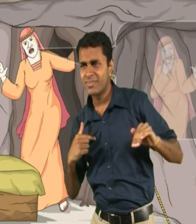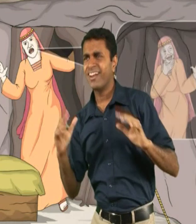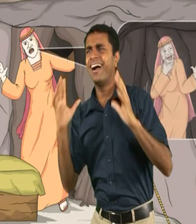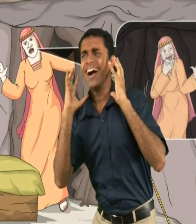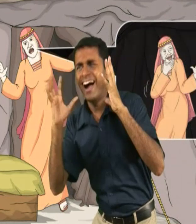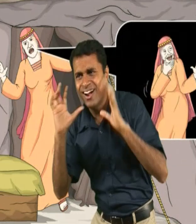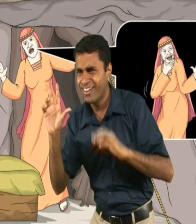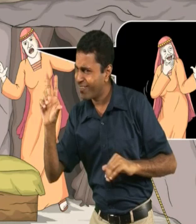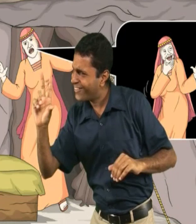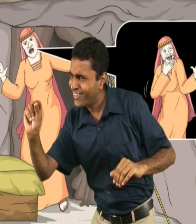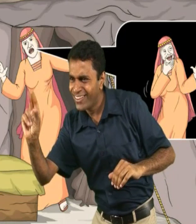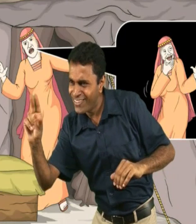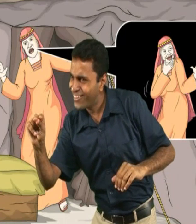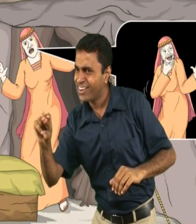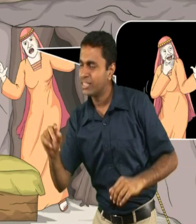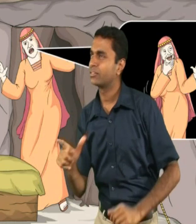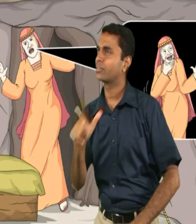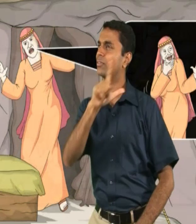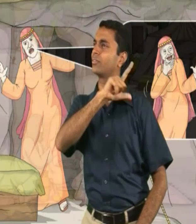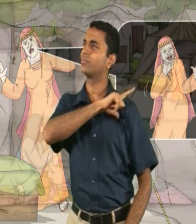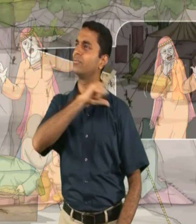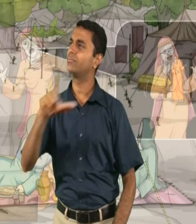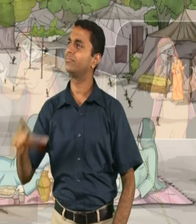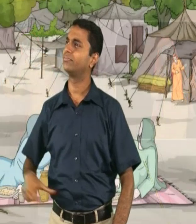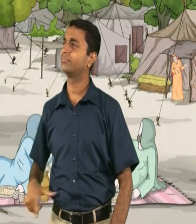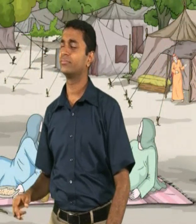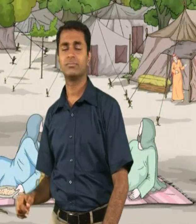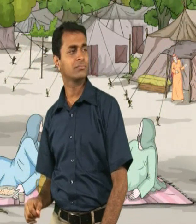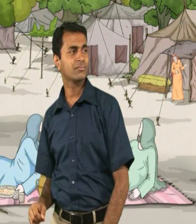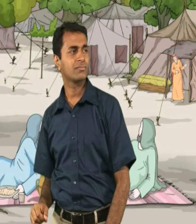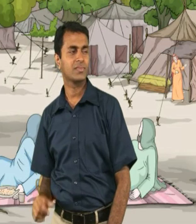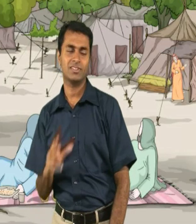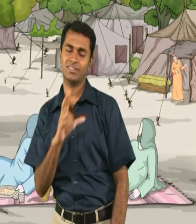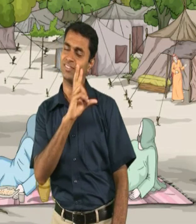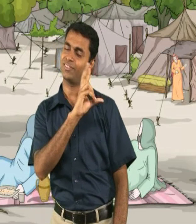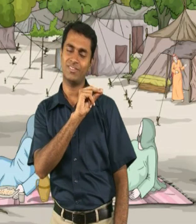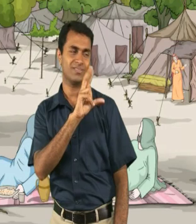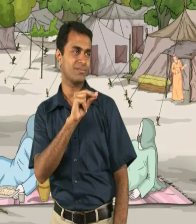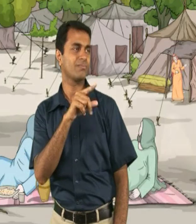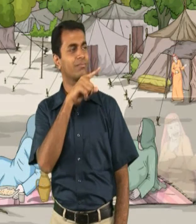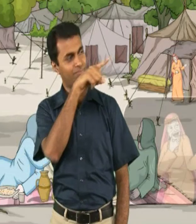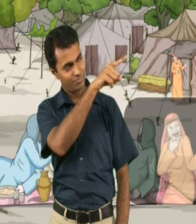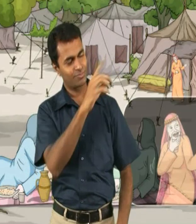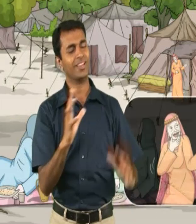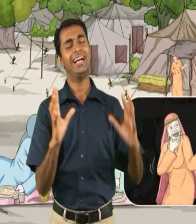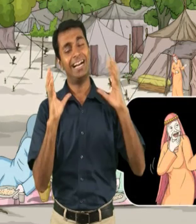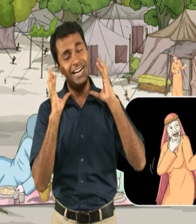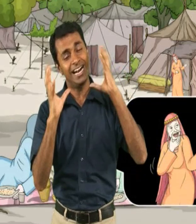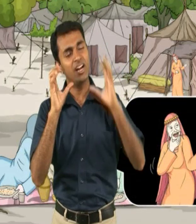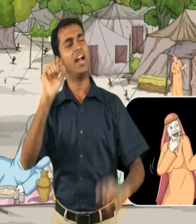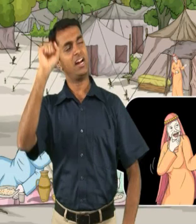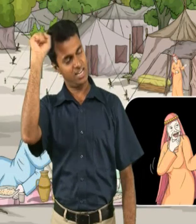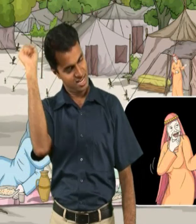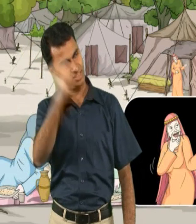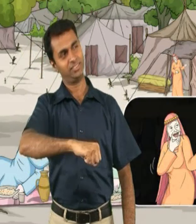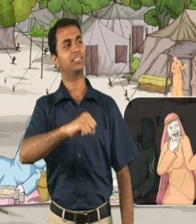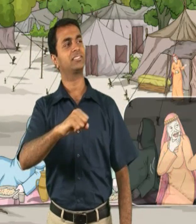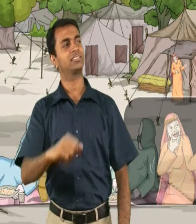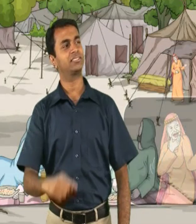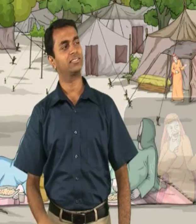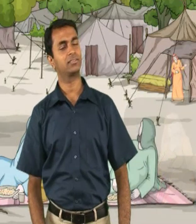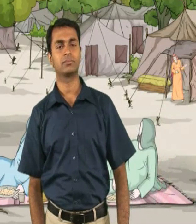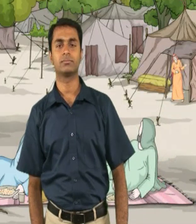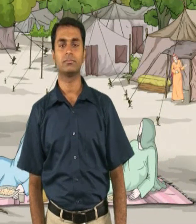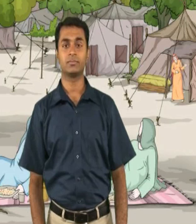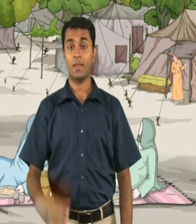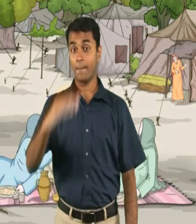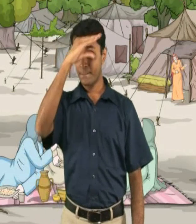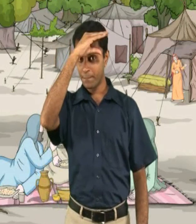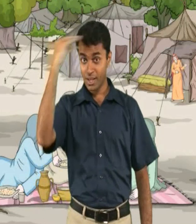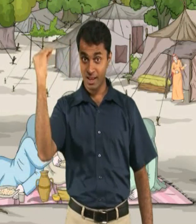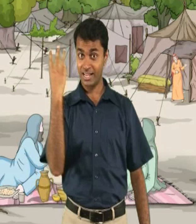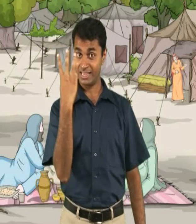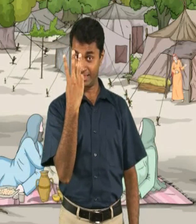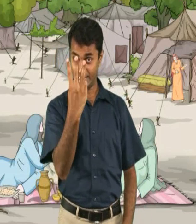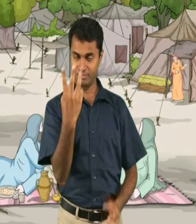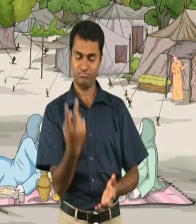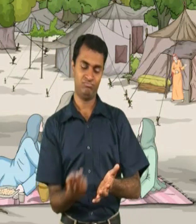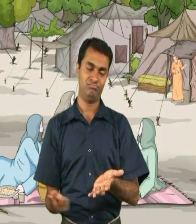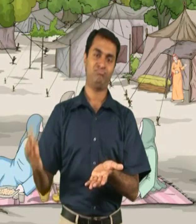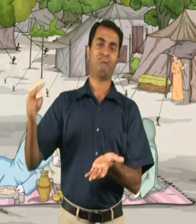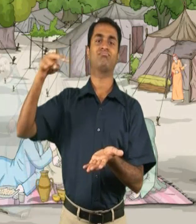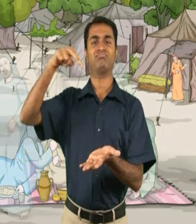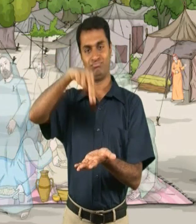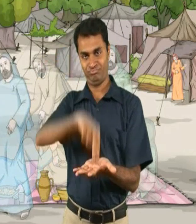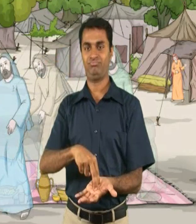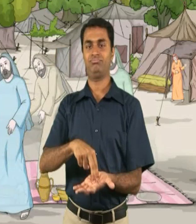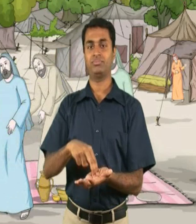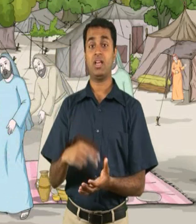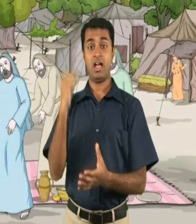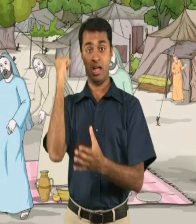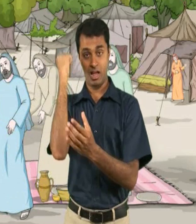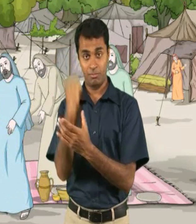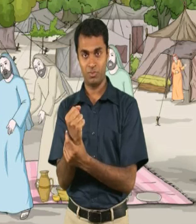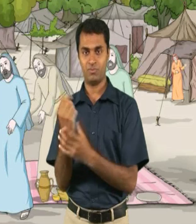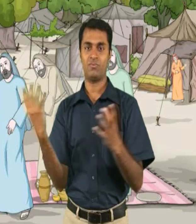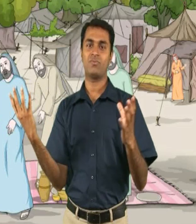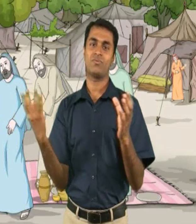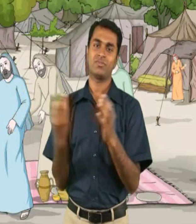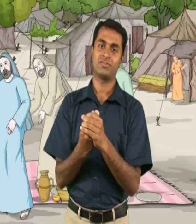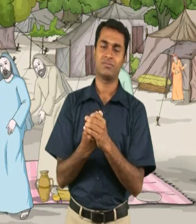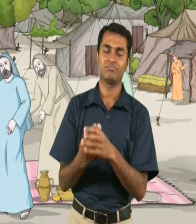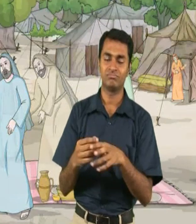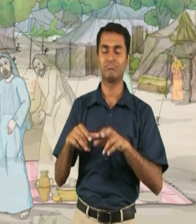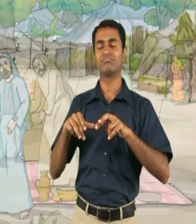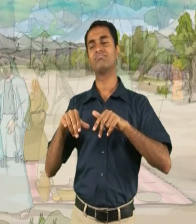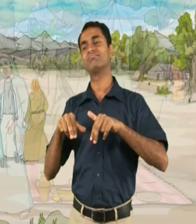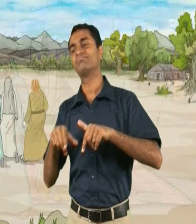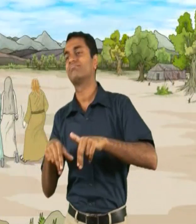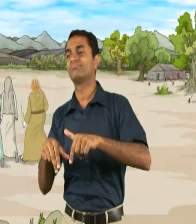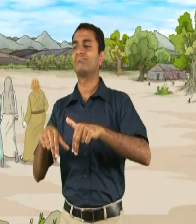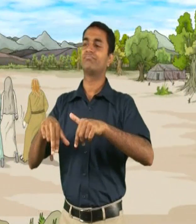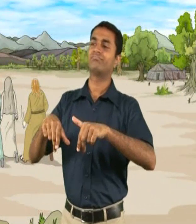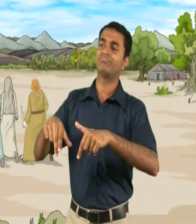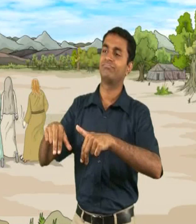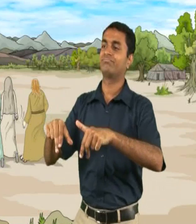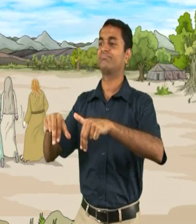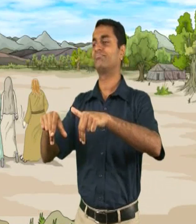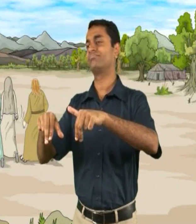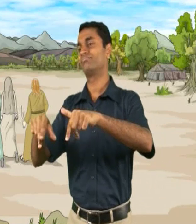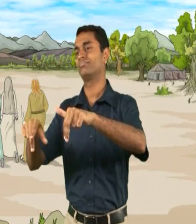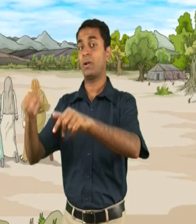“No,” replied the LORD, “but you did laugh.”